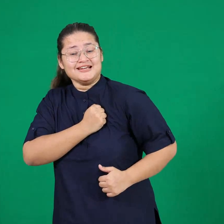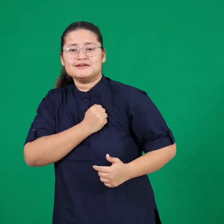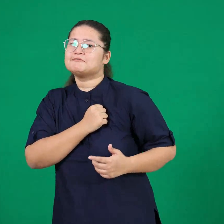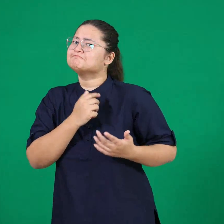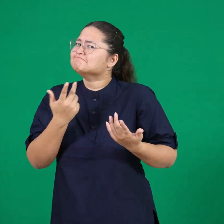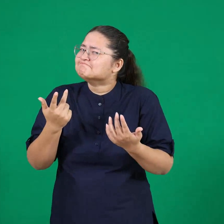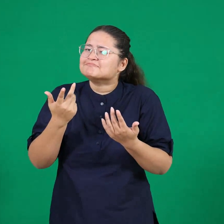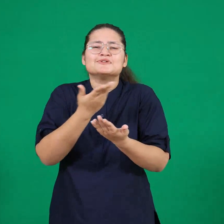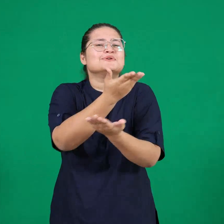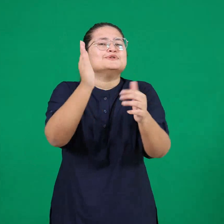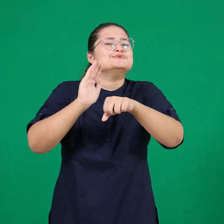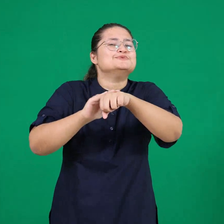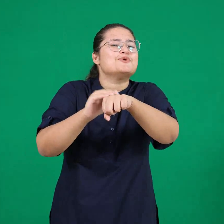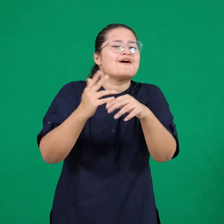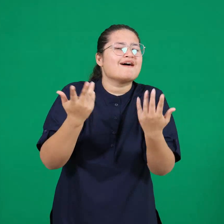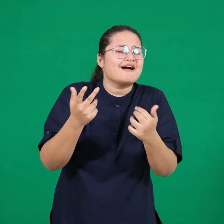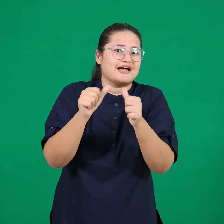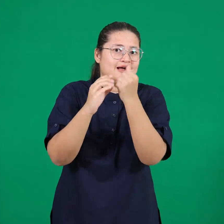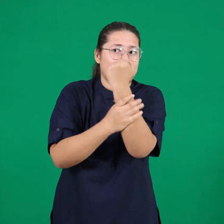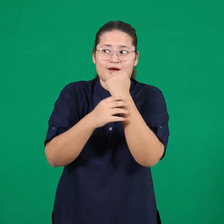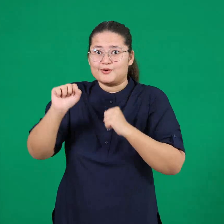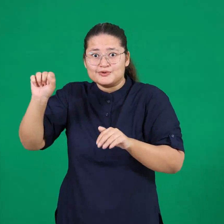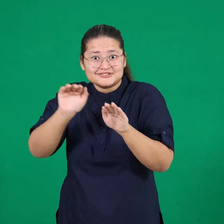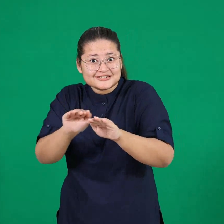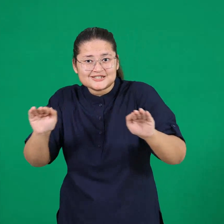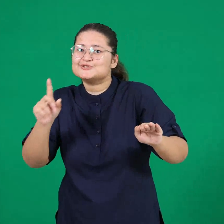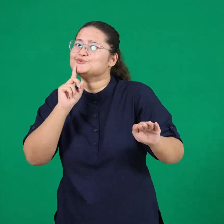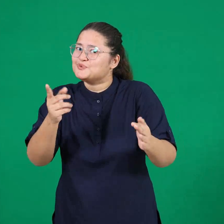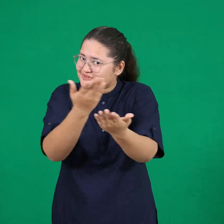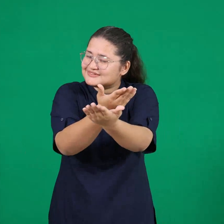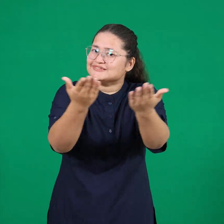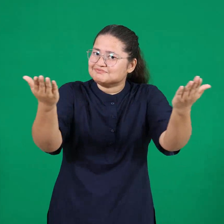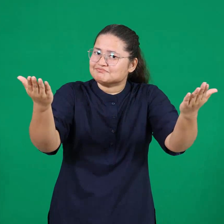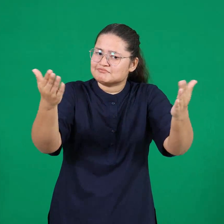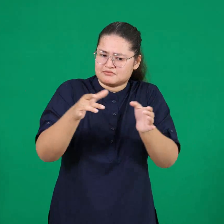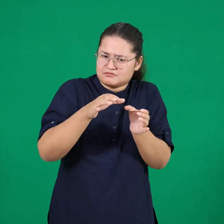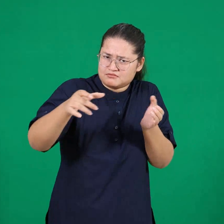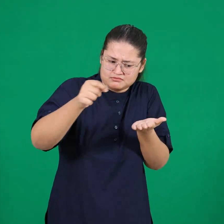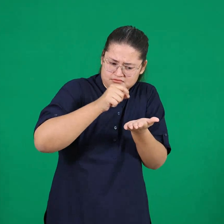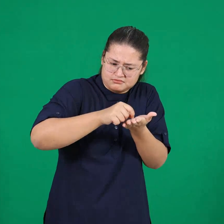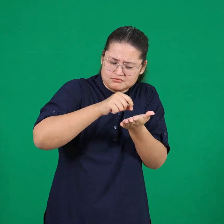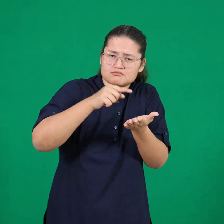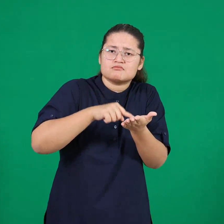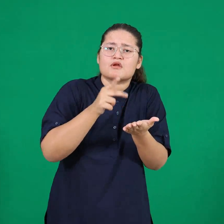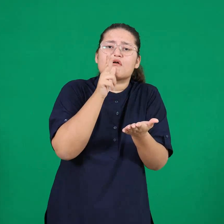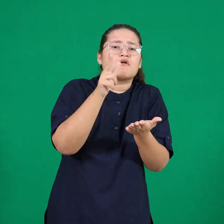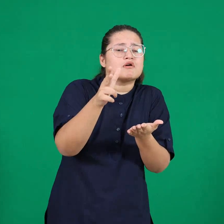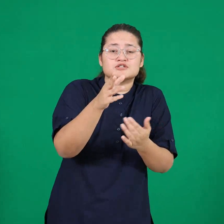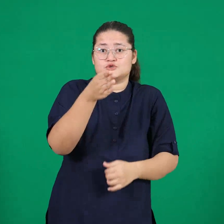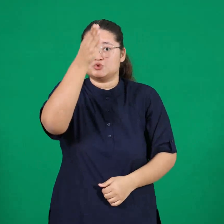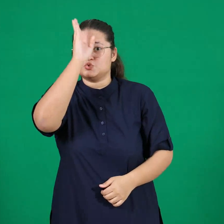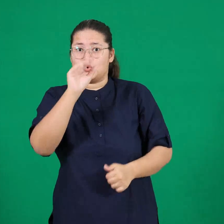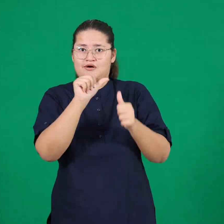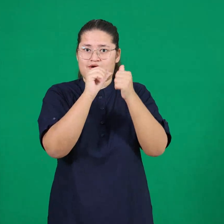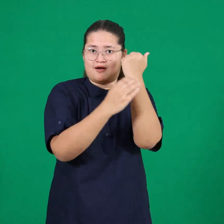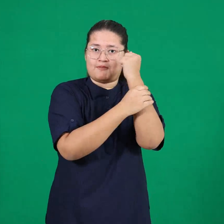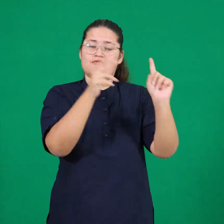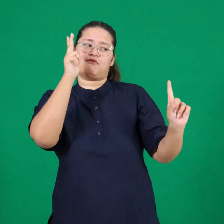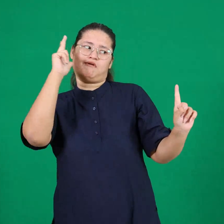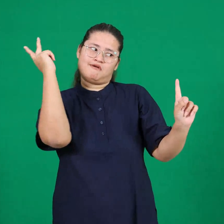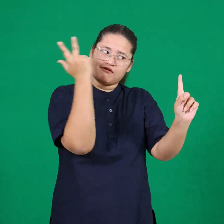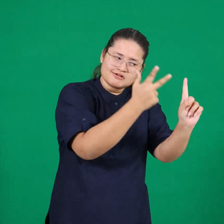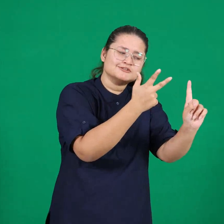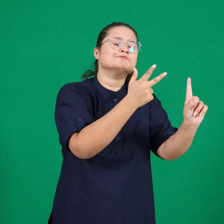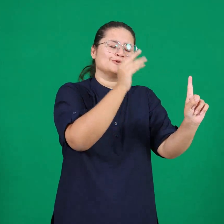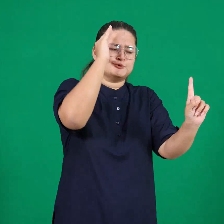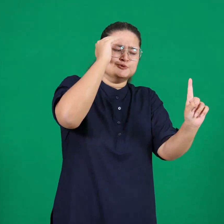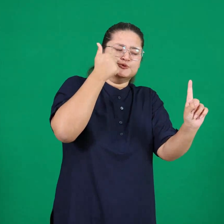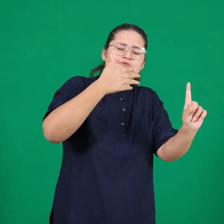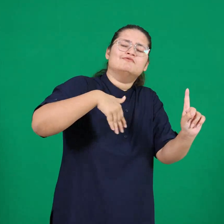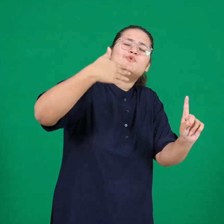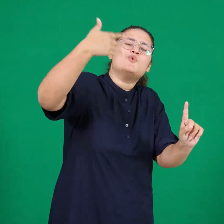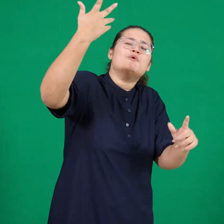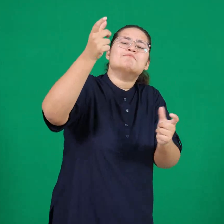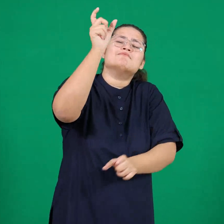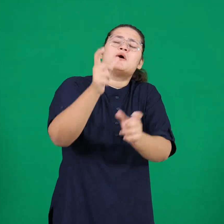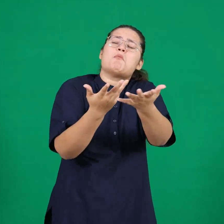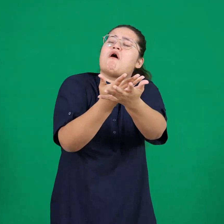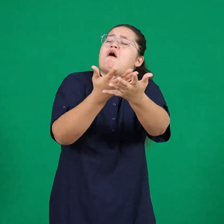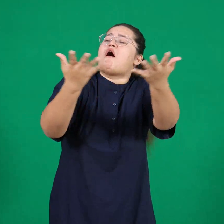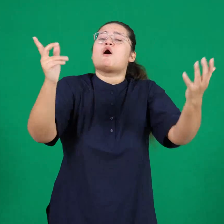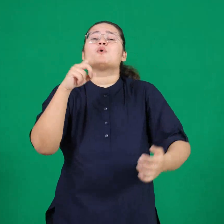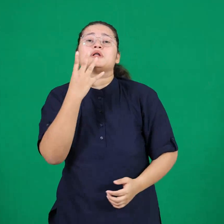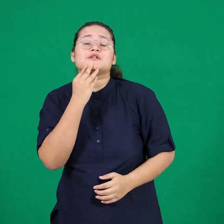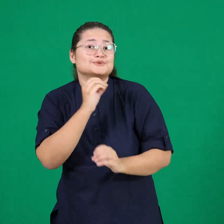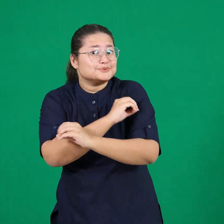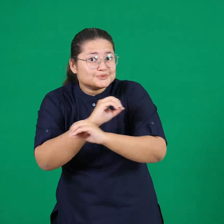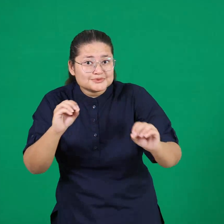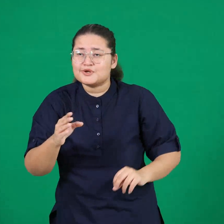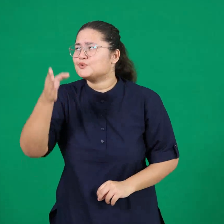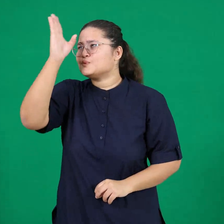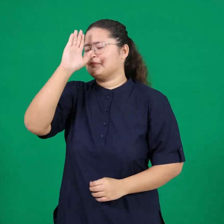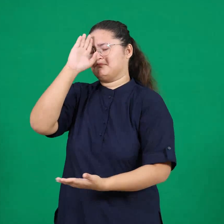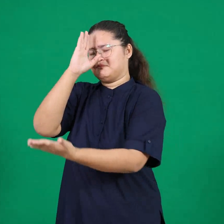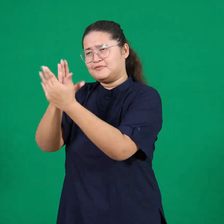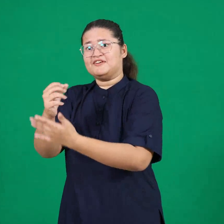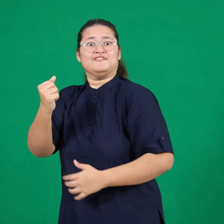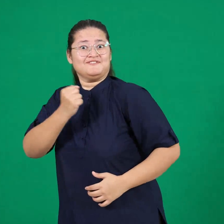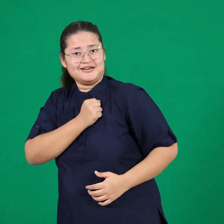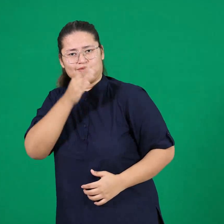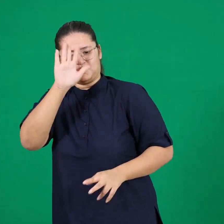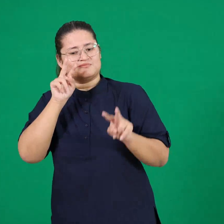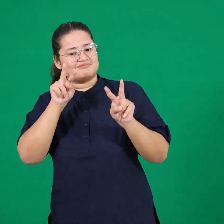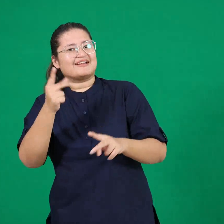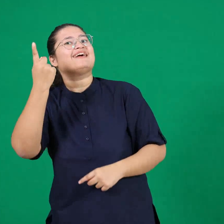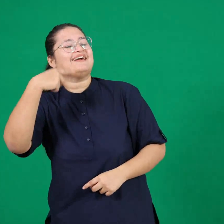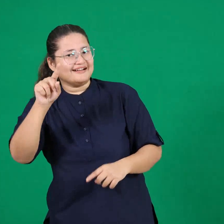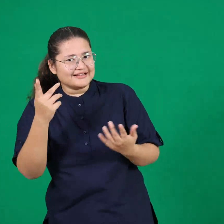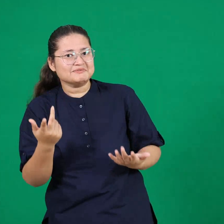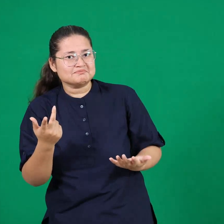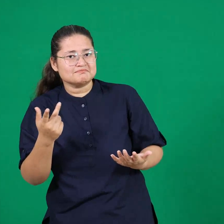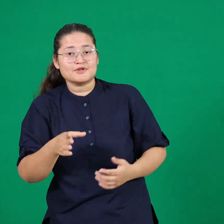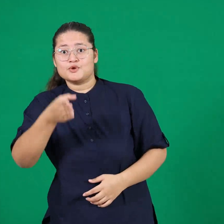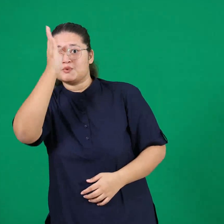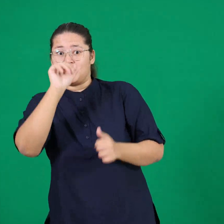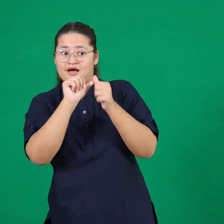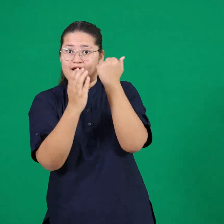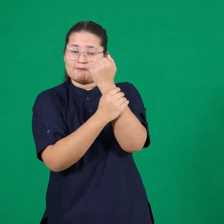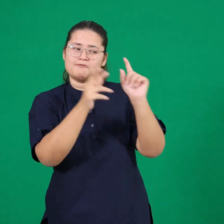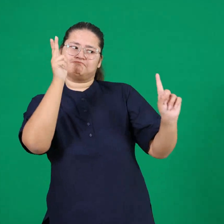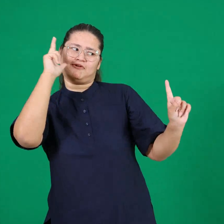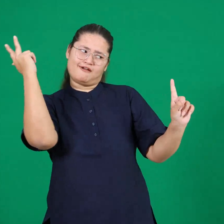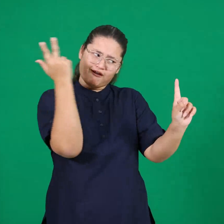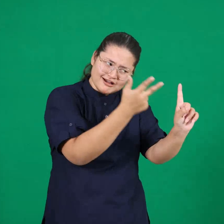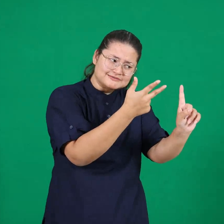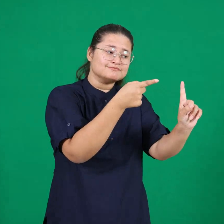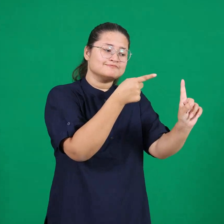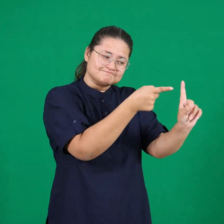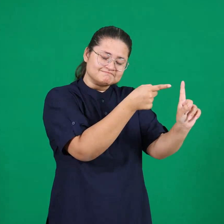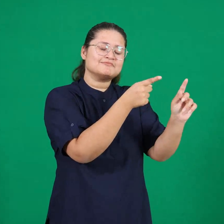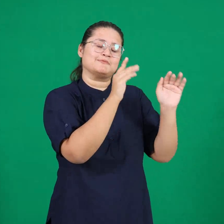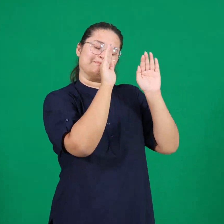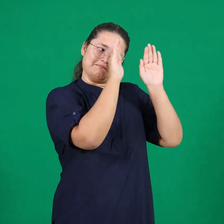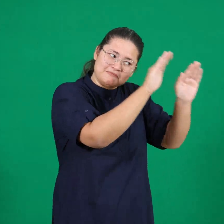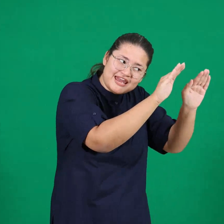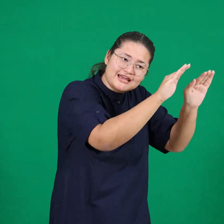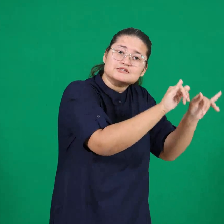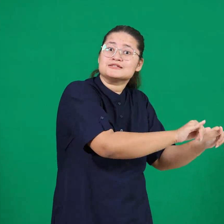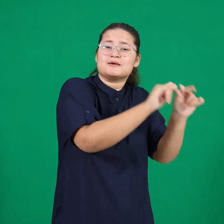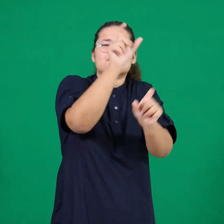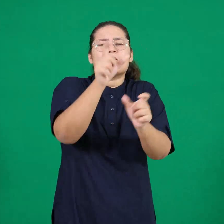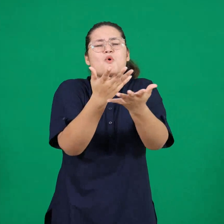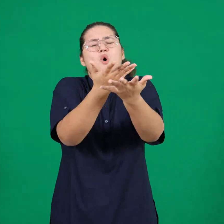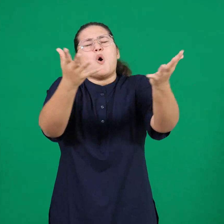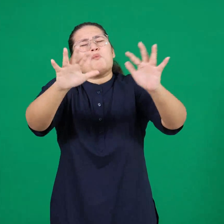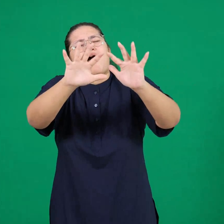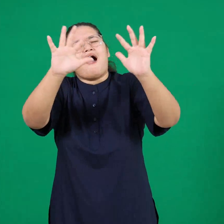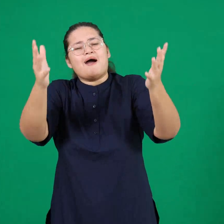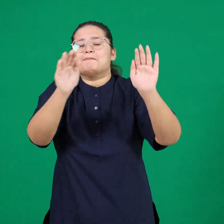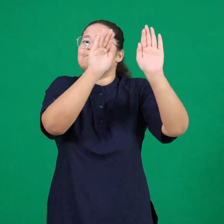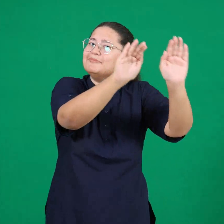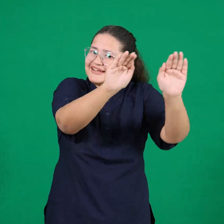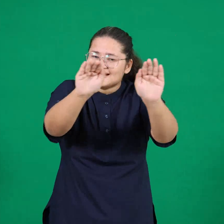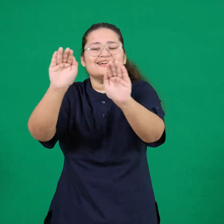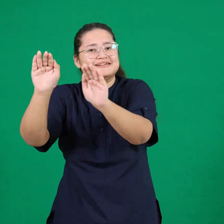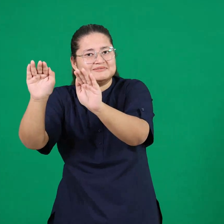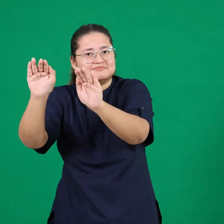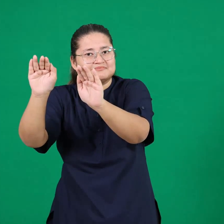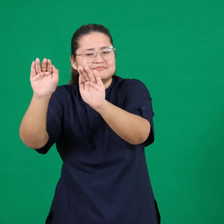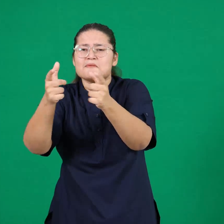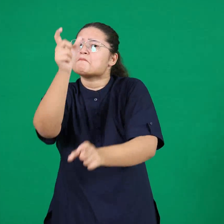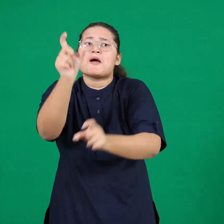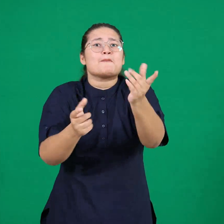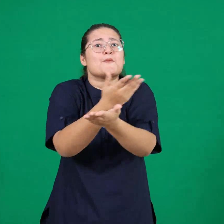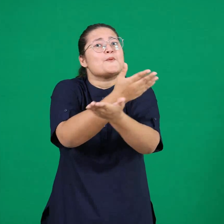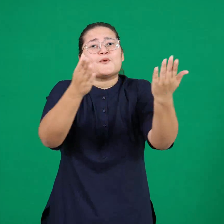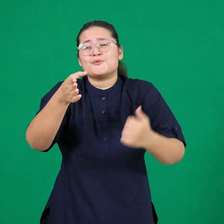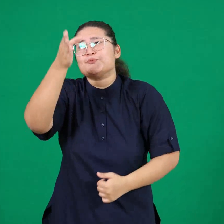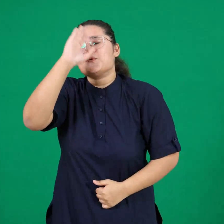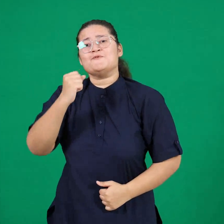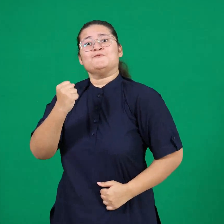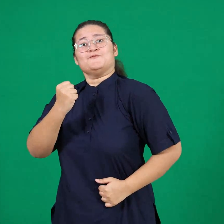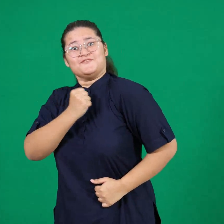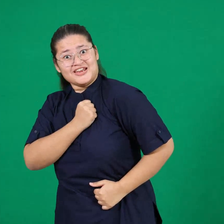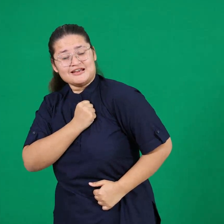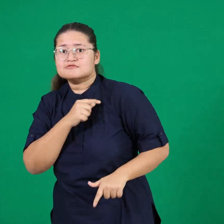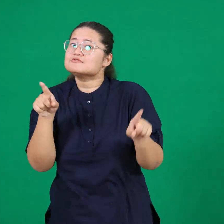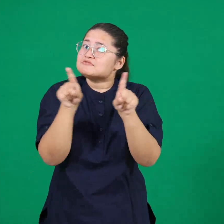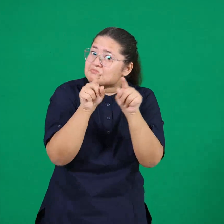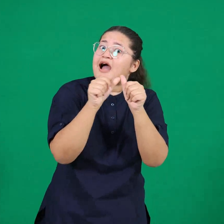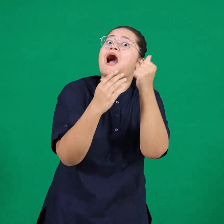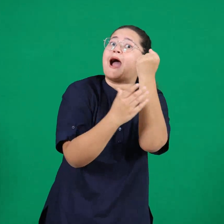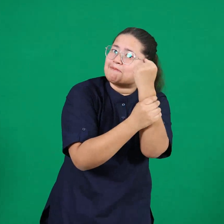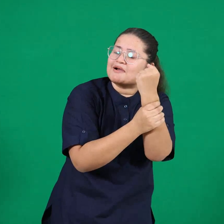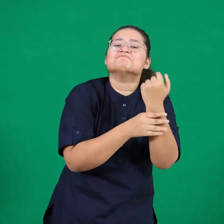The Scripture foresaw that God would justify the Gentiles by faith, and foretold the gospel to Abraham: "All nations will be blessed through you."